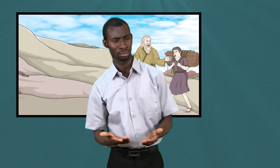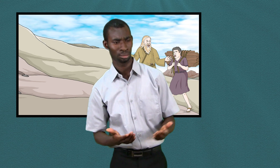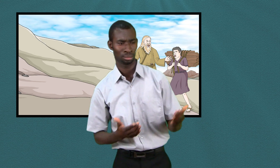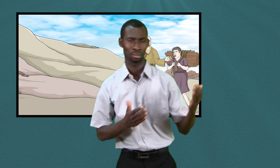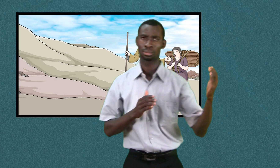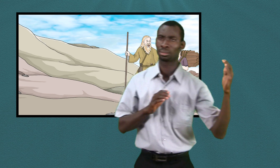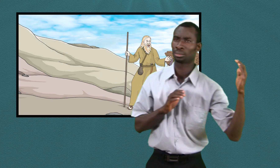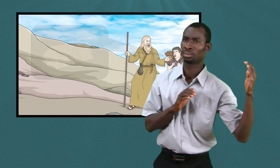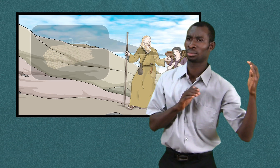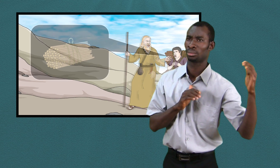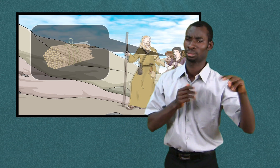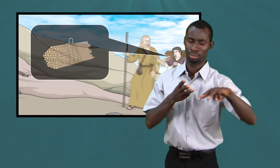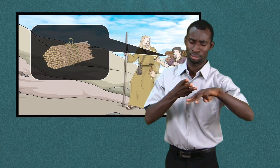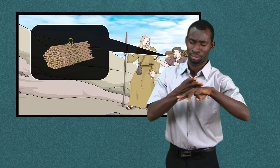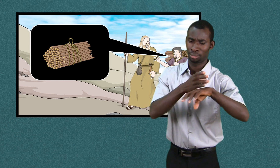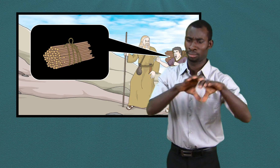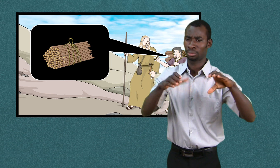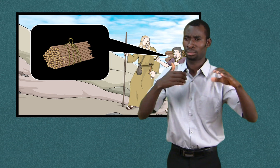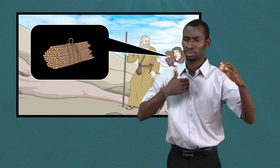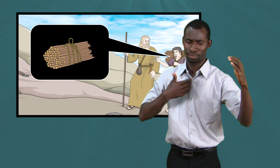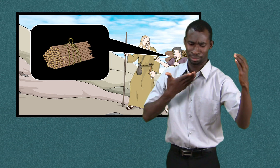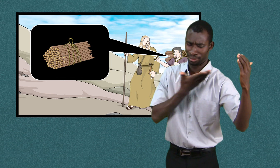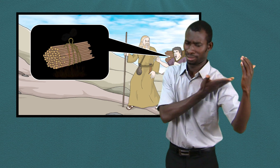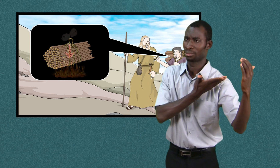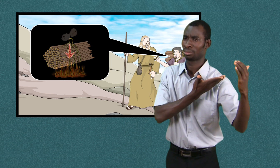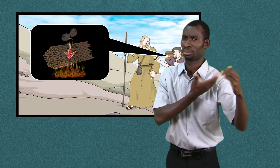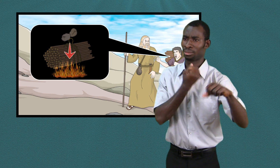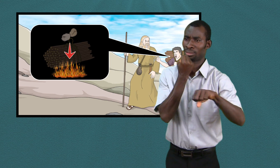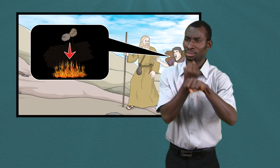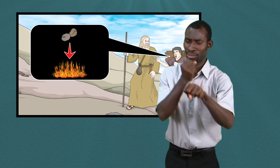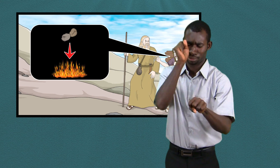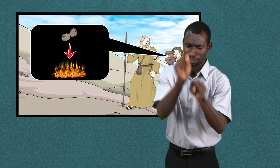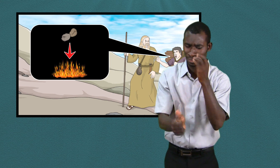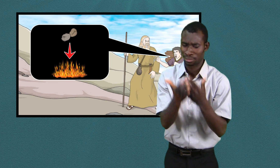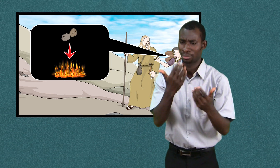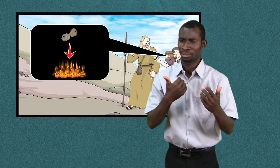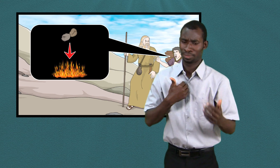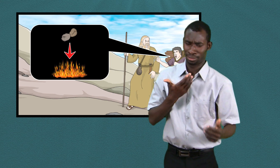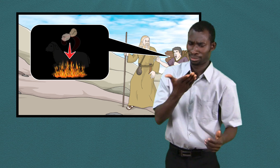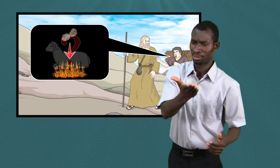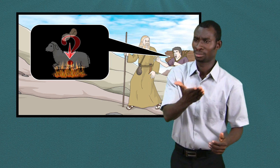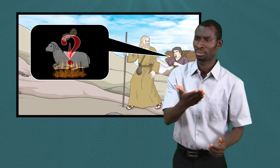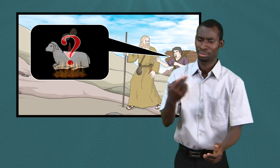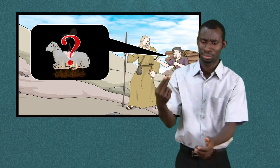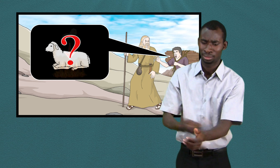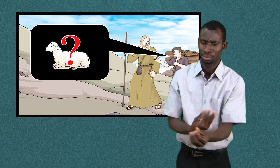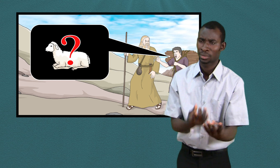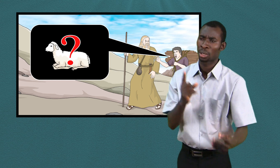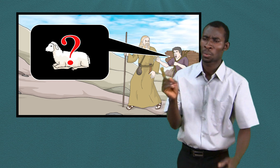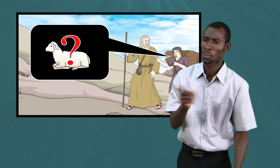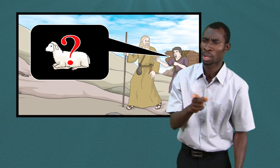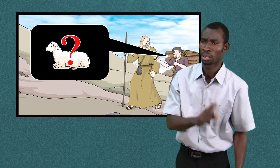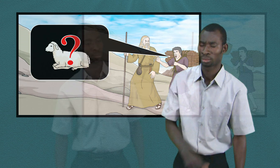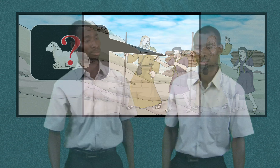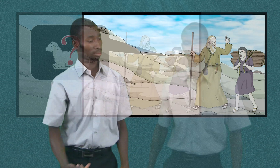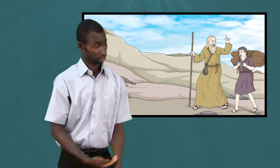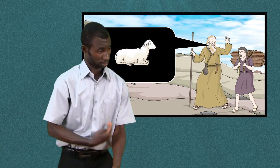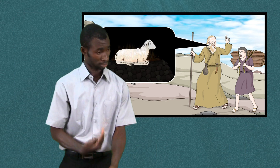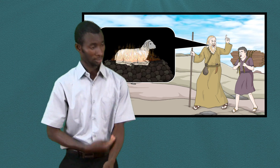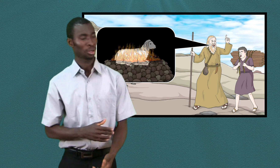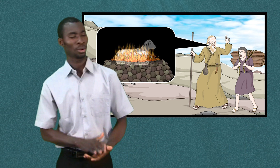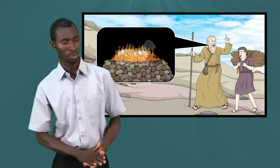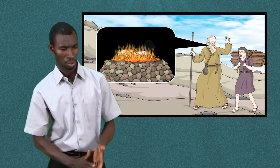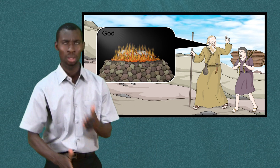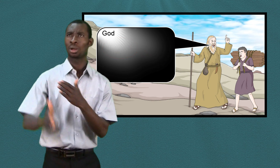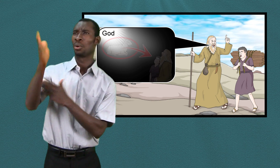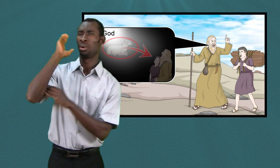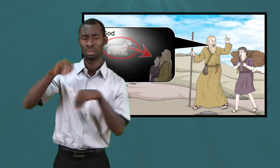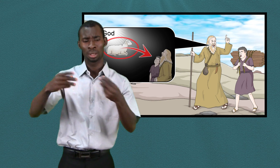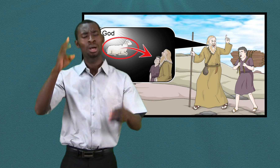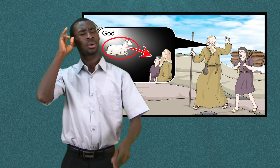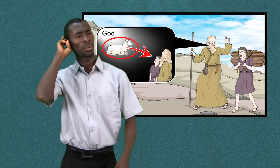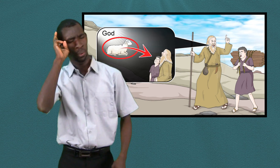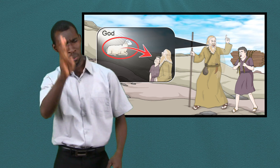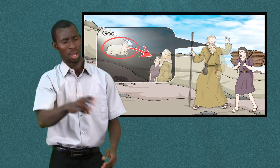“The fire and the wood are here,” said Isaac, “but where is the lamb for the burnt offering?”